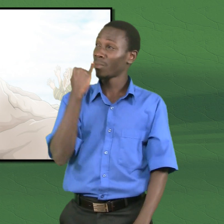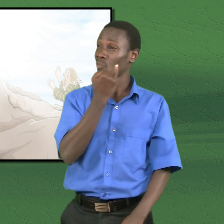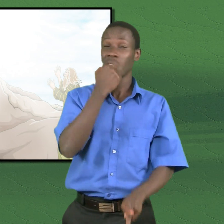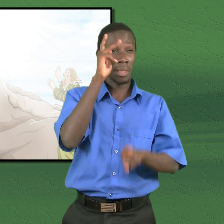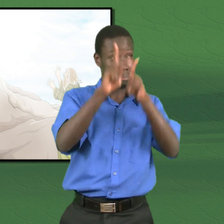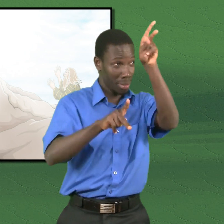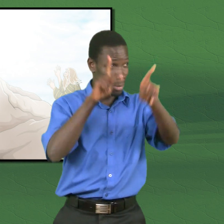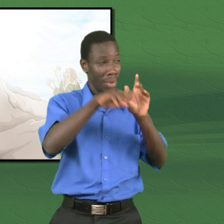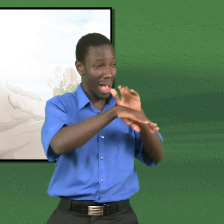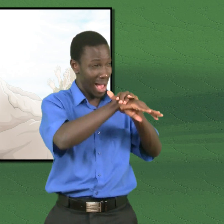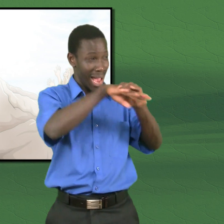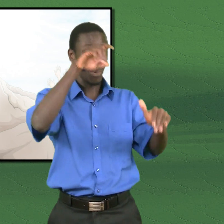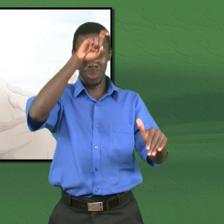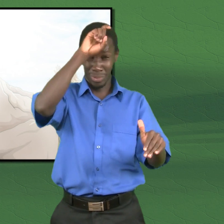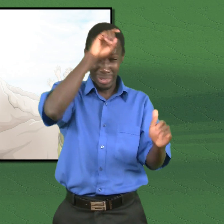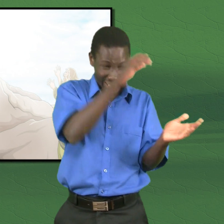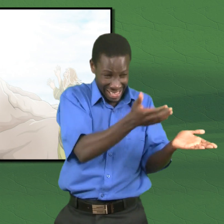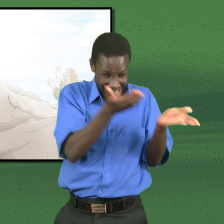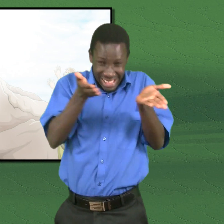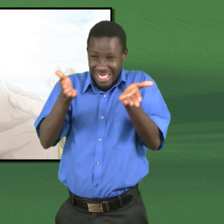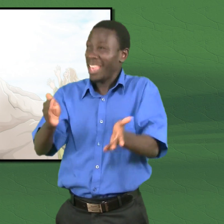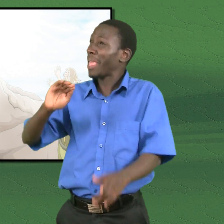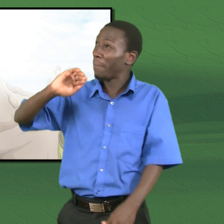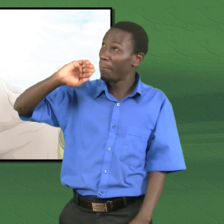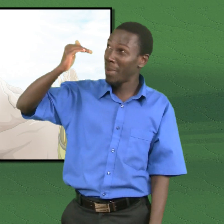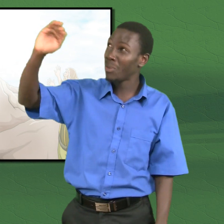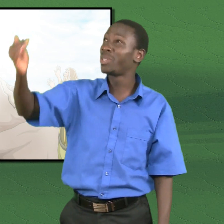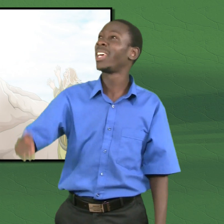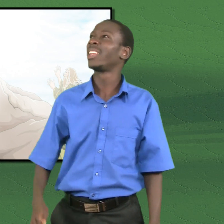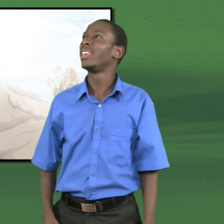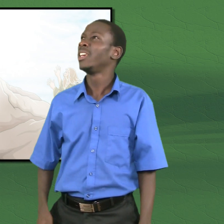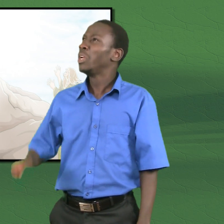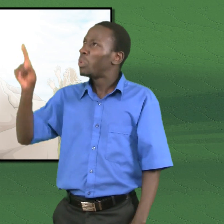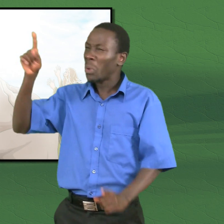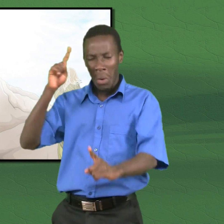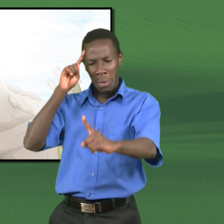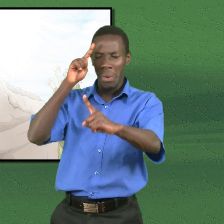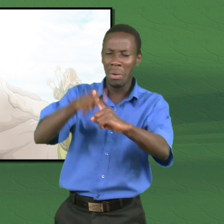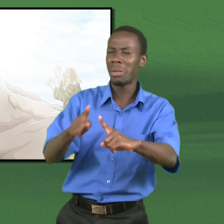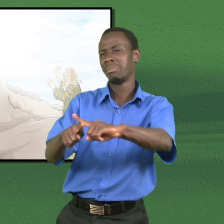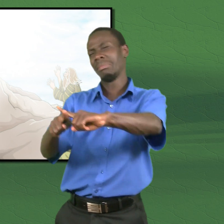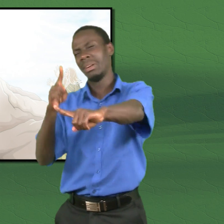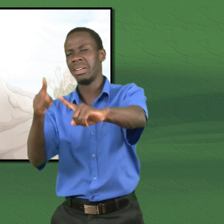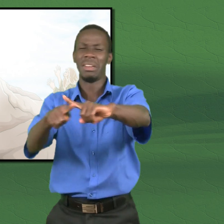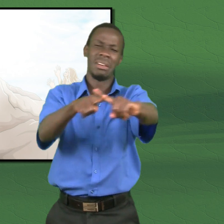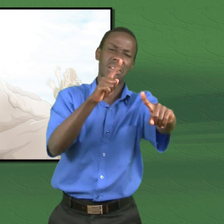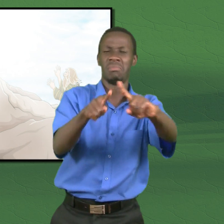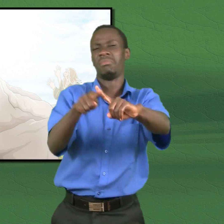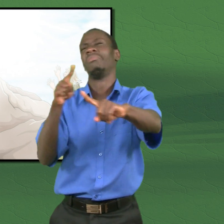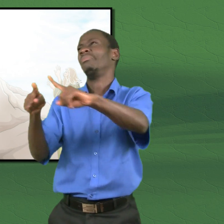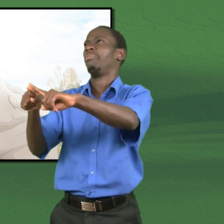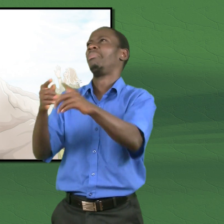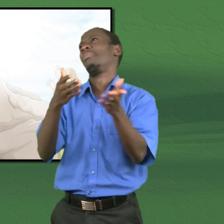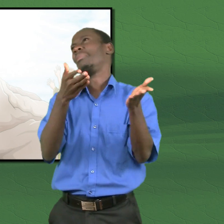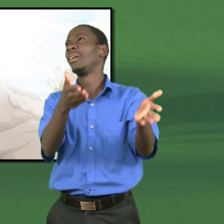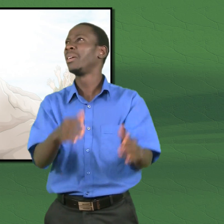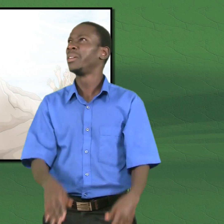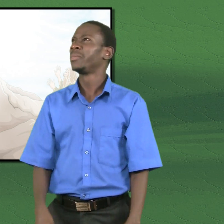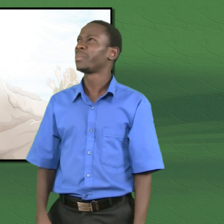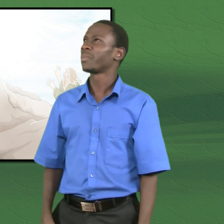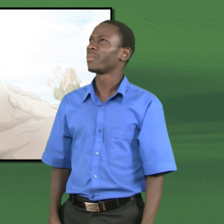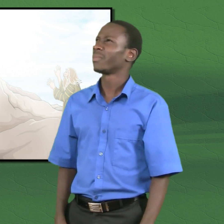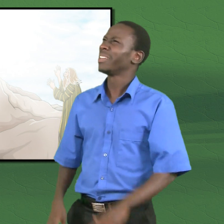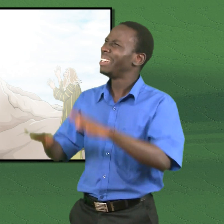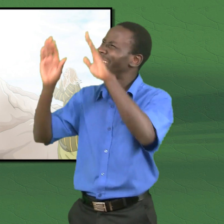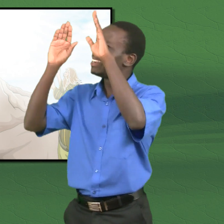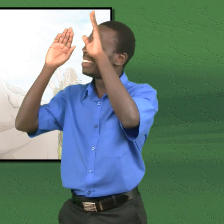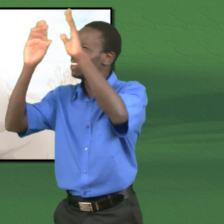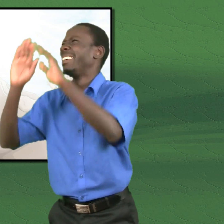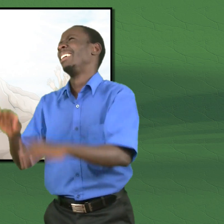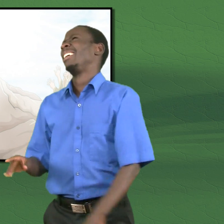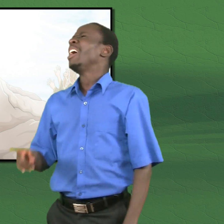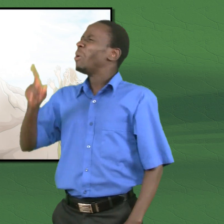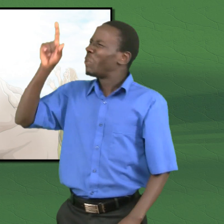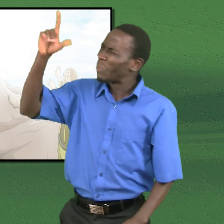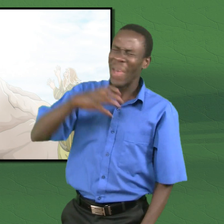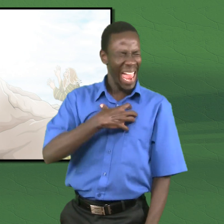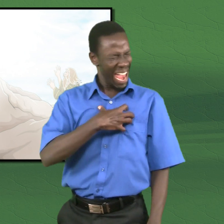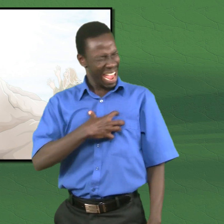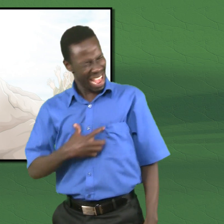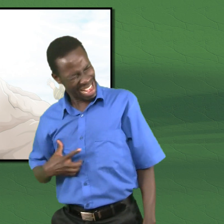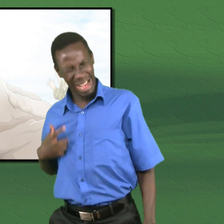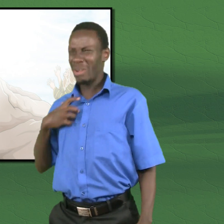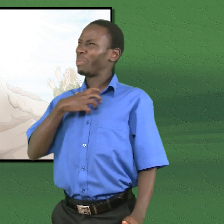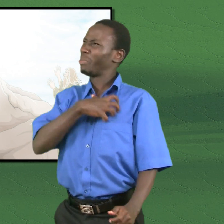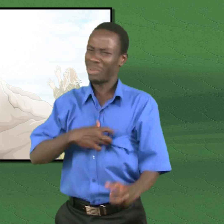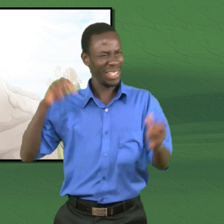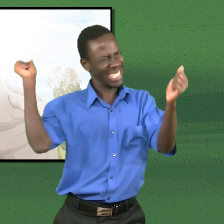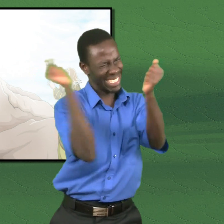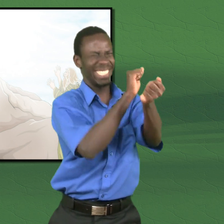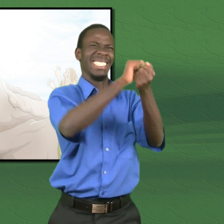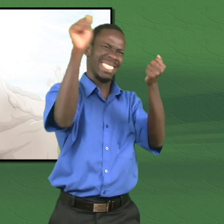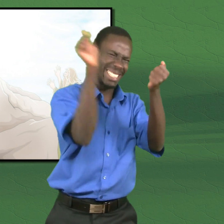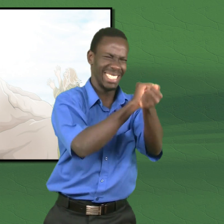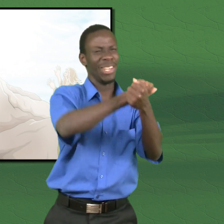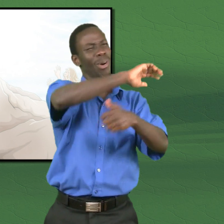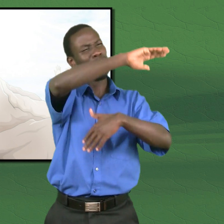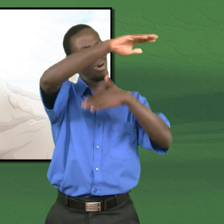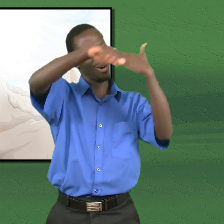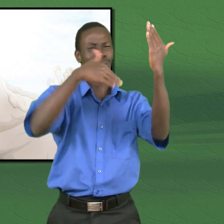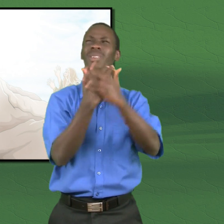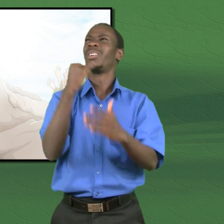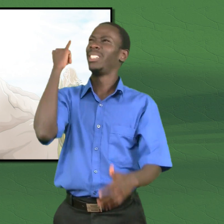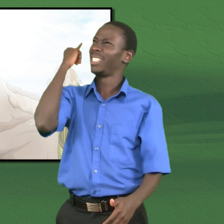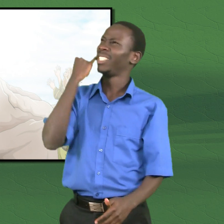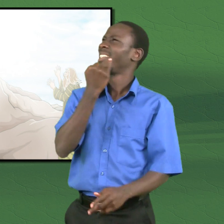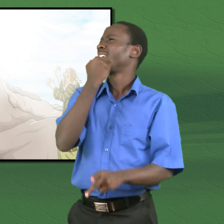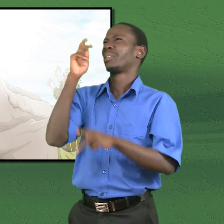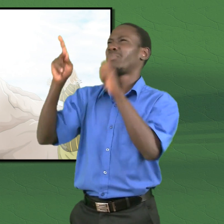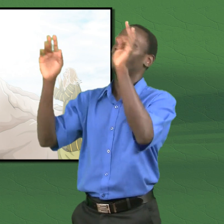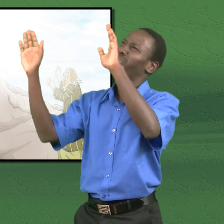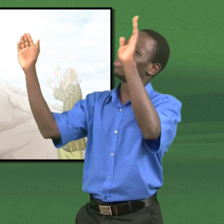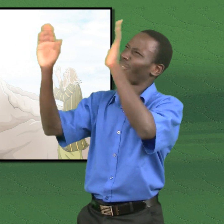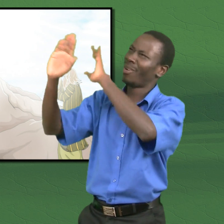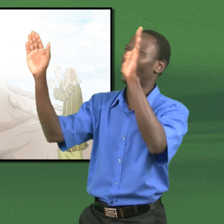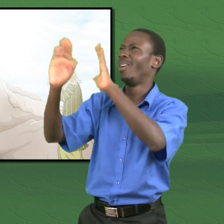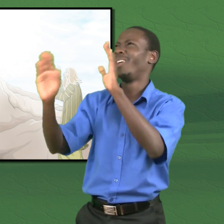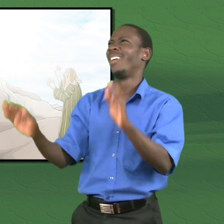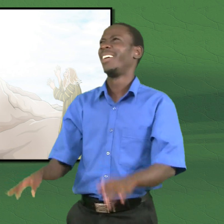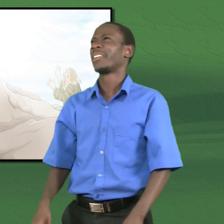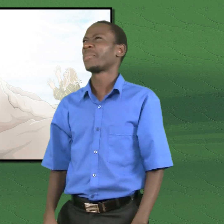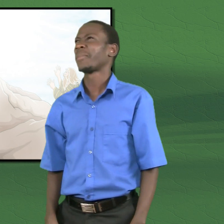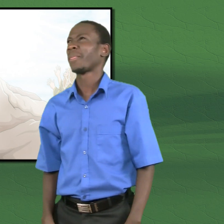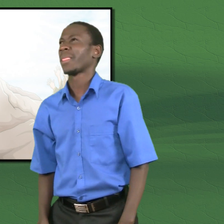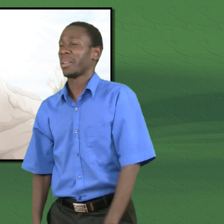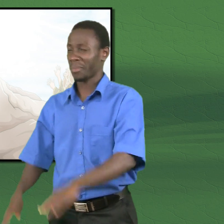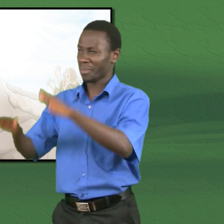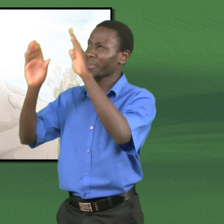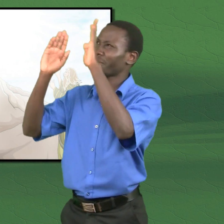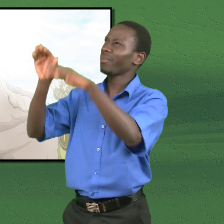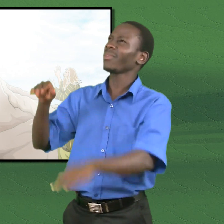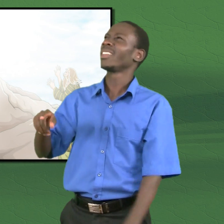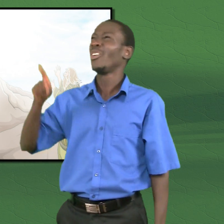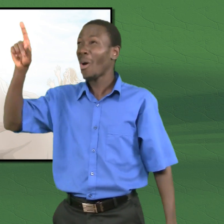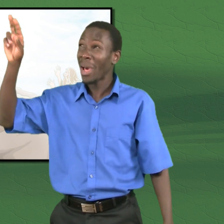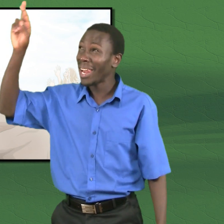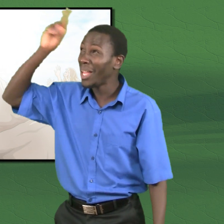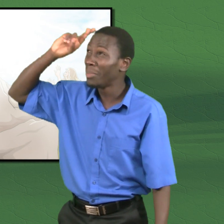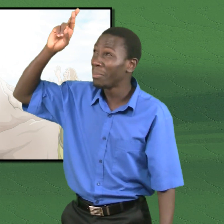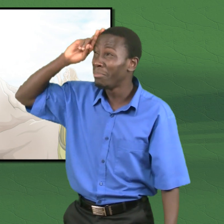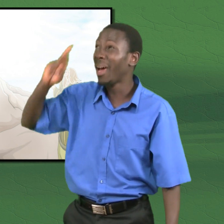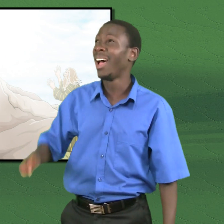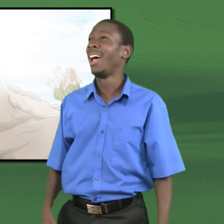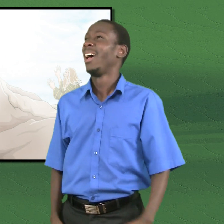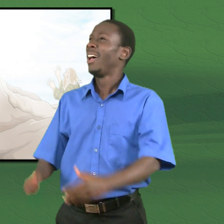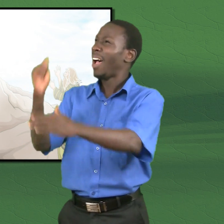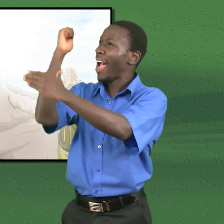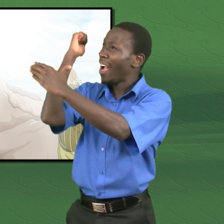Turn from Your fierce anger and relent from doing harm to Your people.